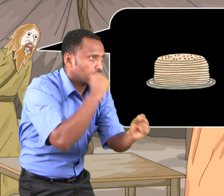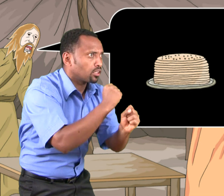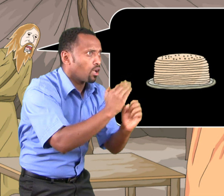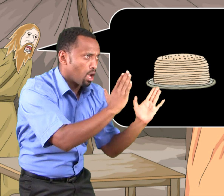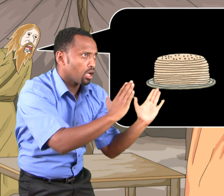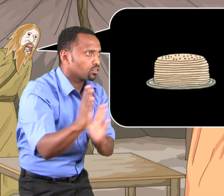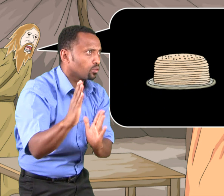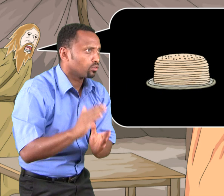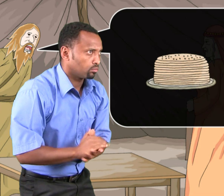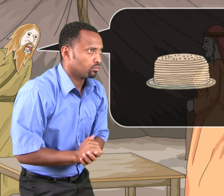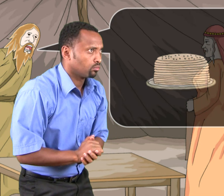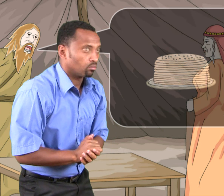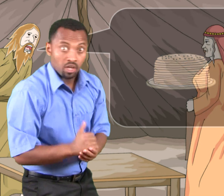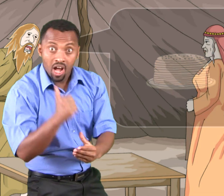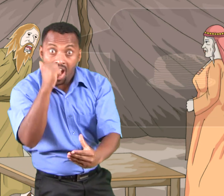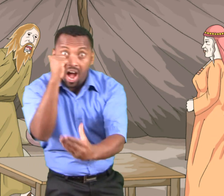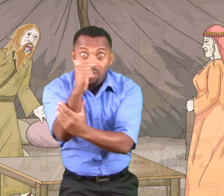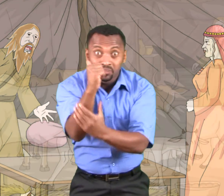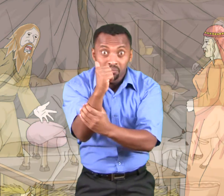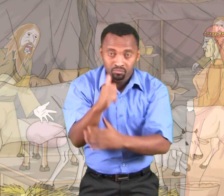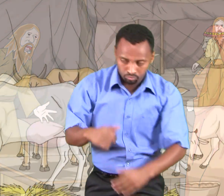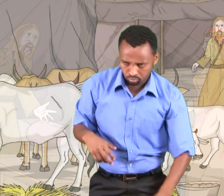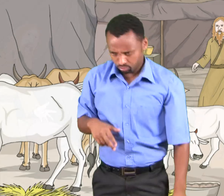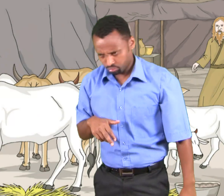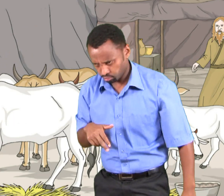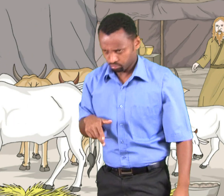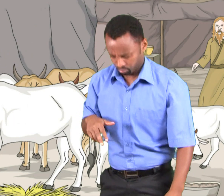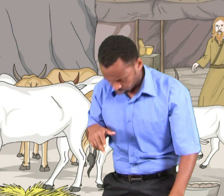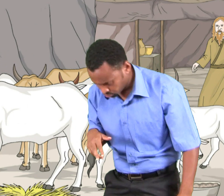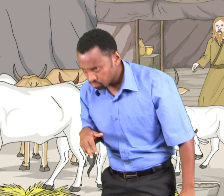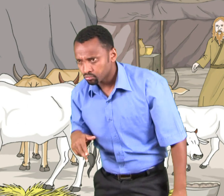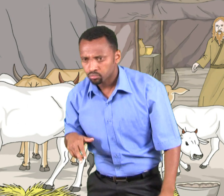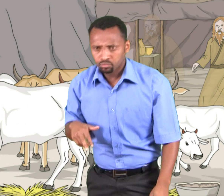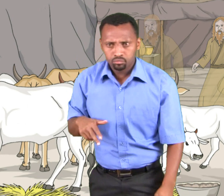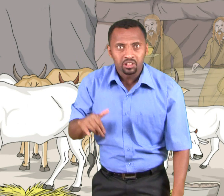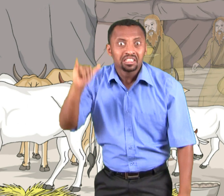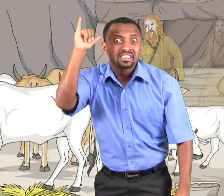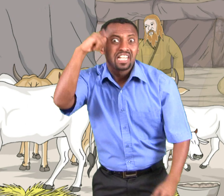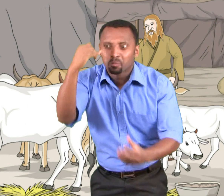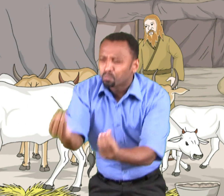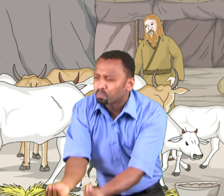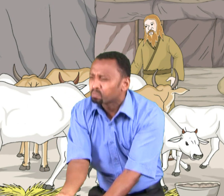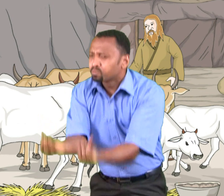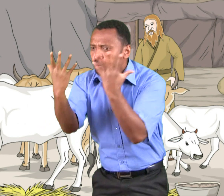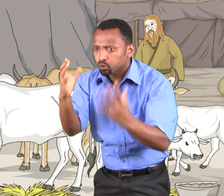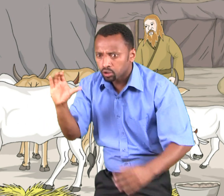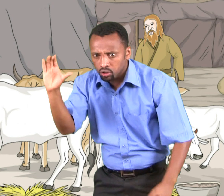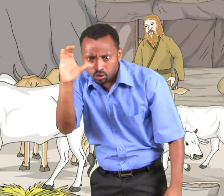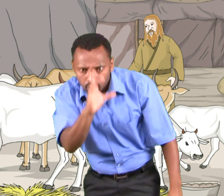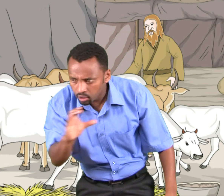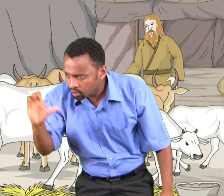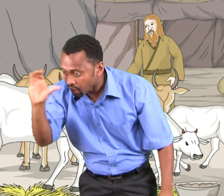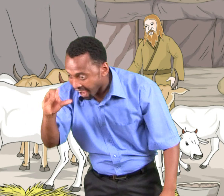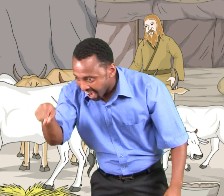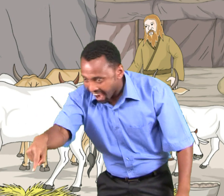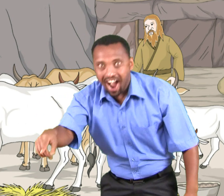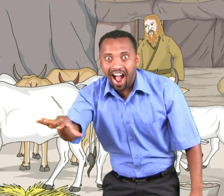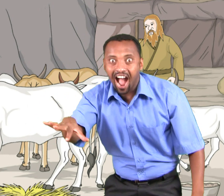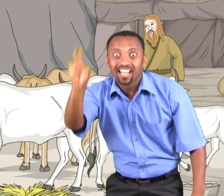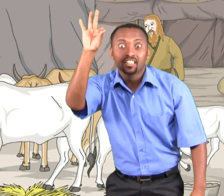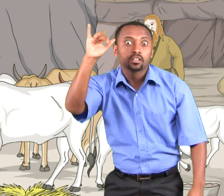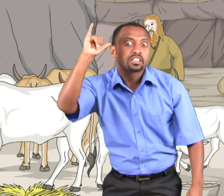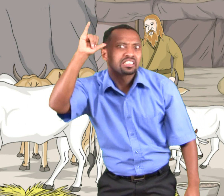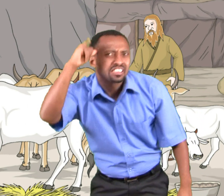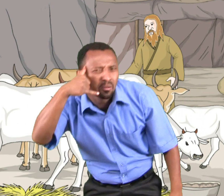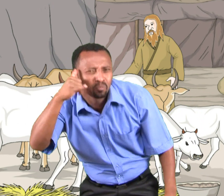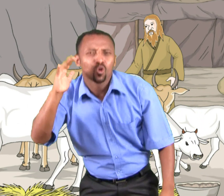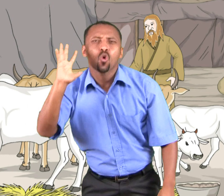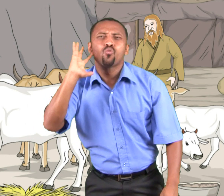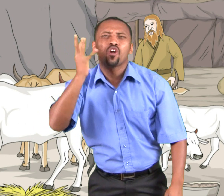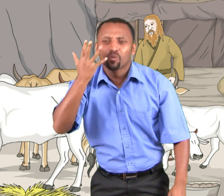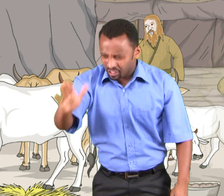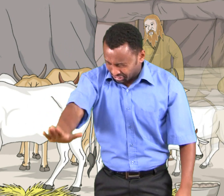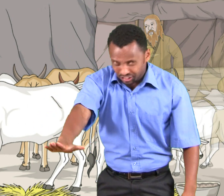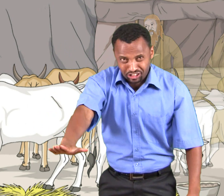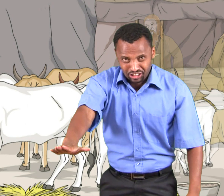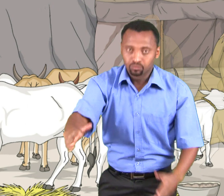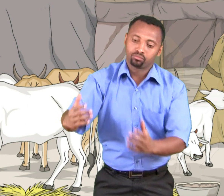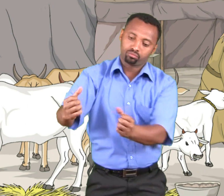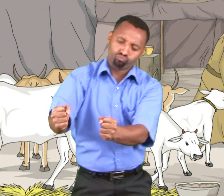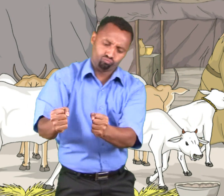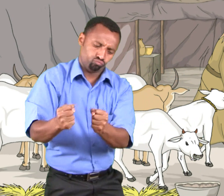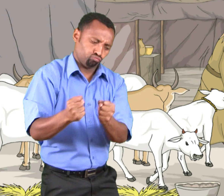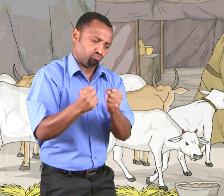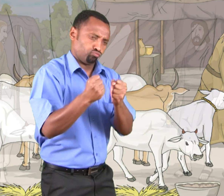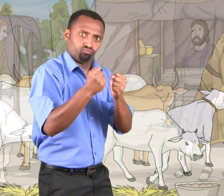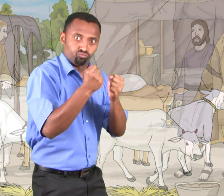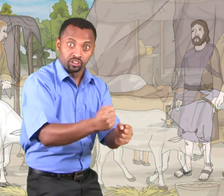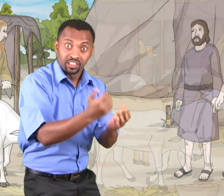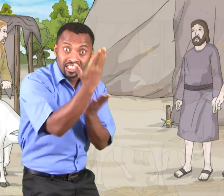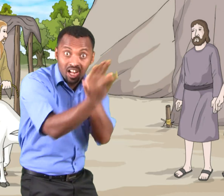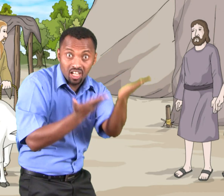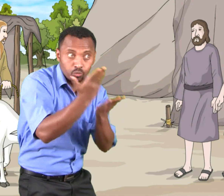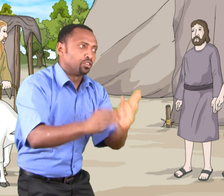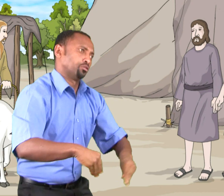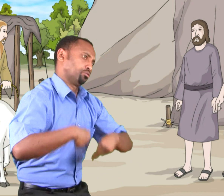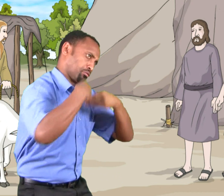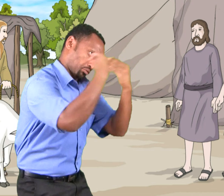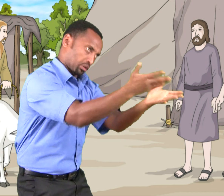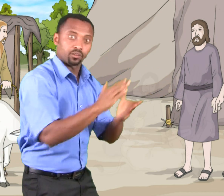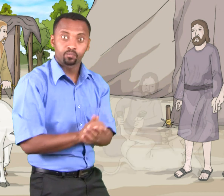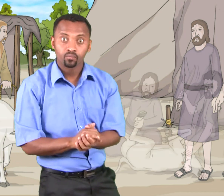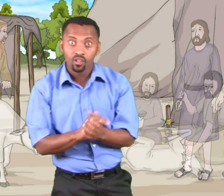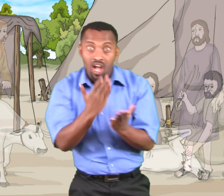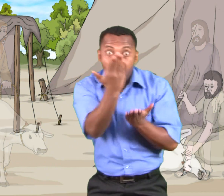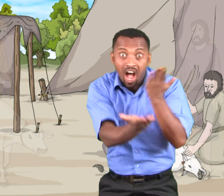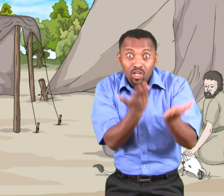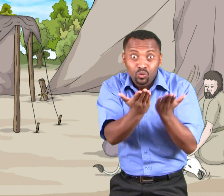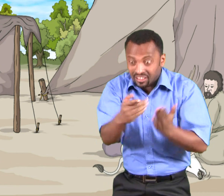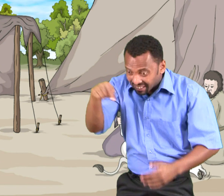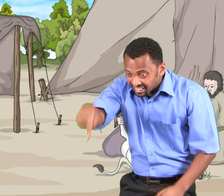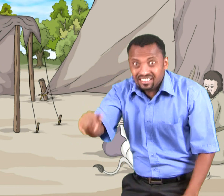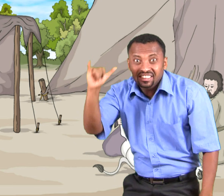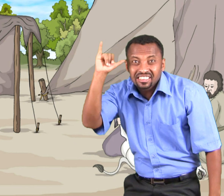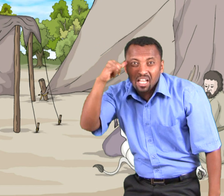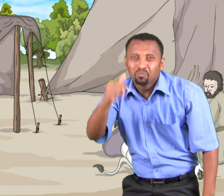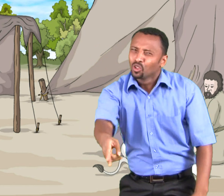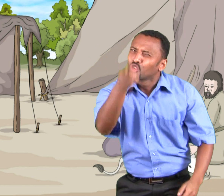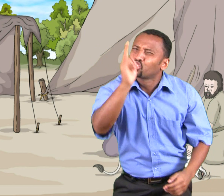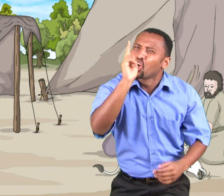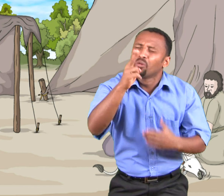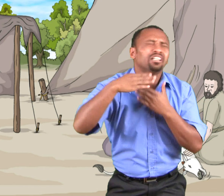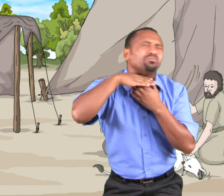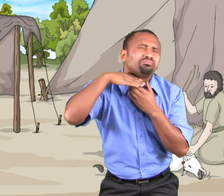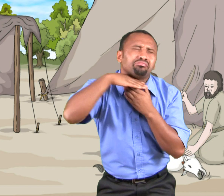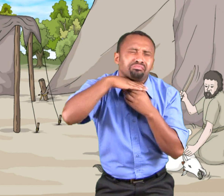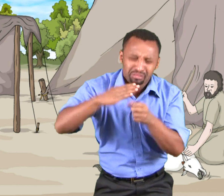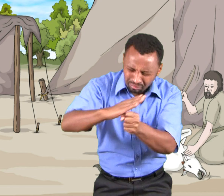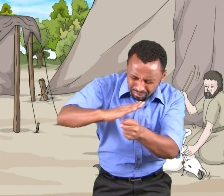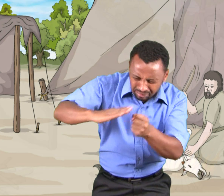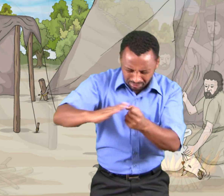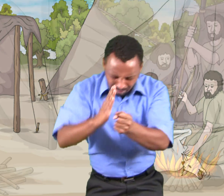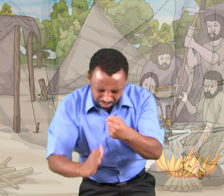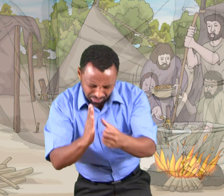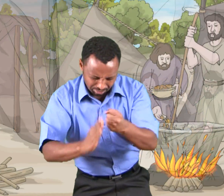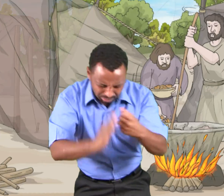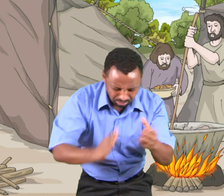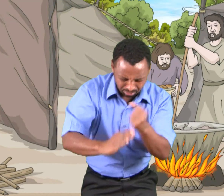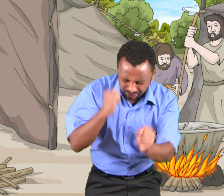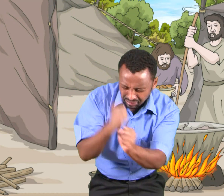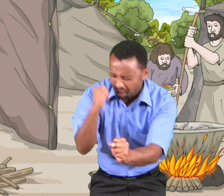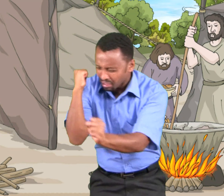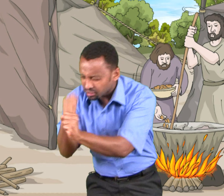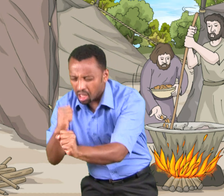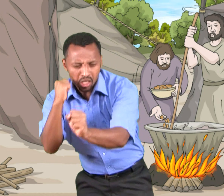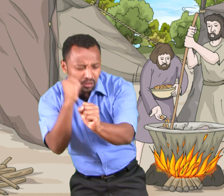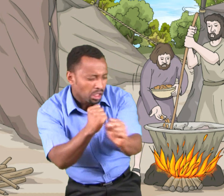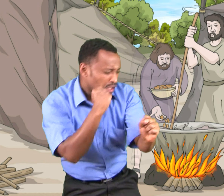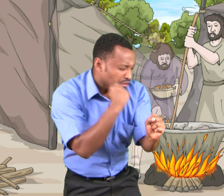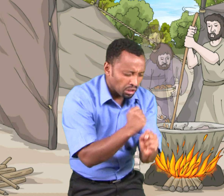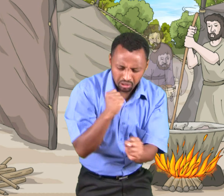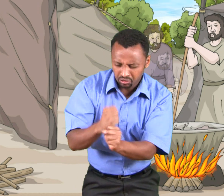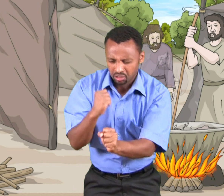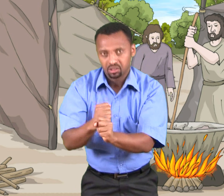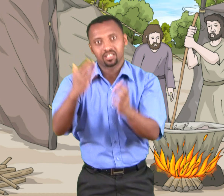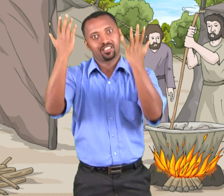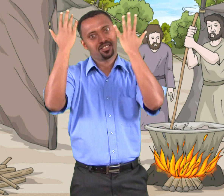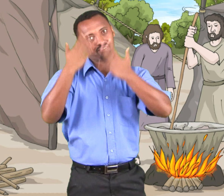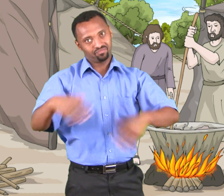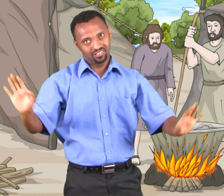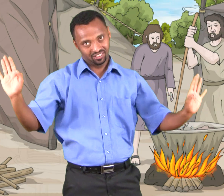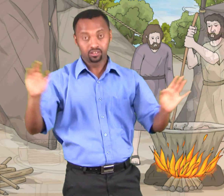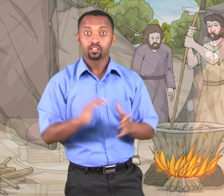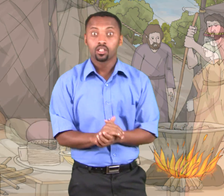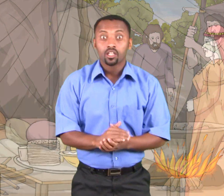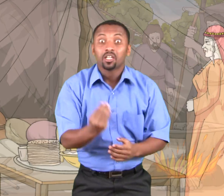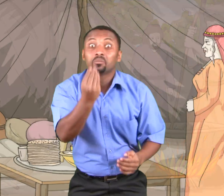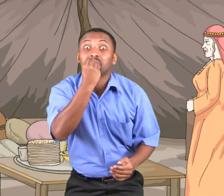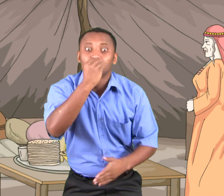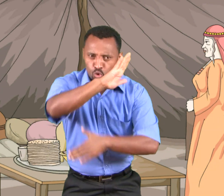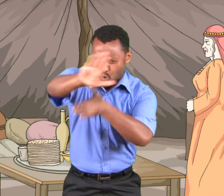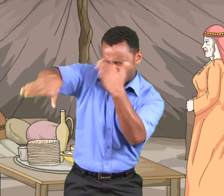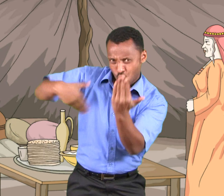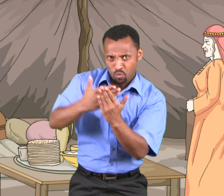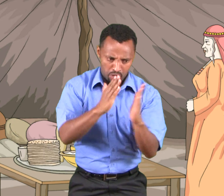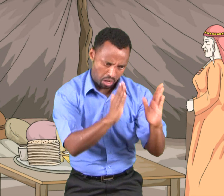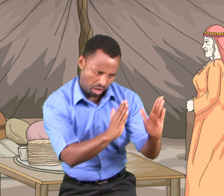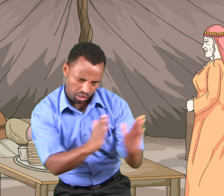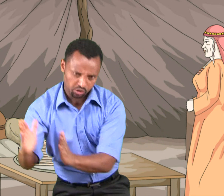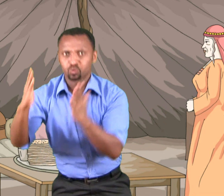Meanwhile, Abraham ran to the herd, selected a tender and choice calf, and gave it to a servant, who hurried to prepare it.